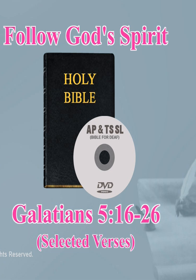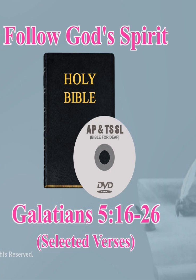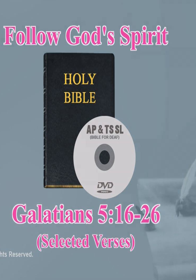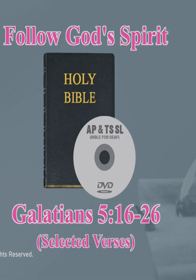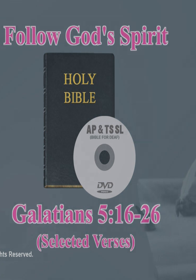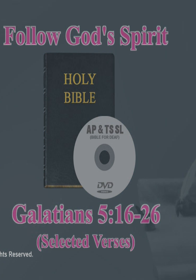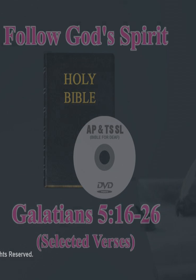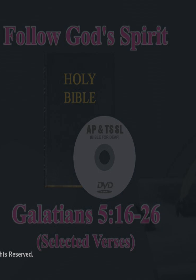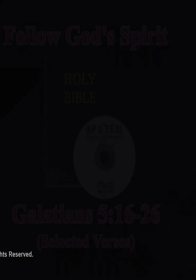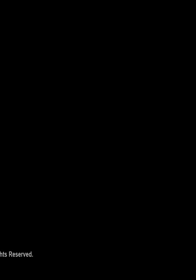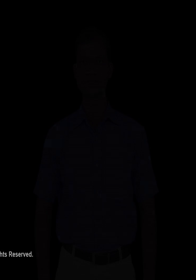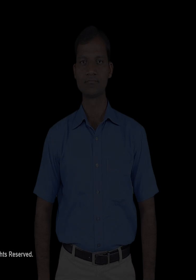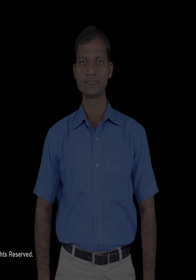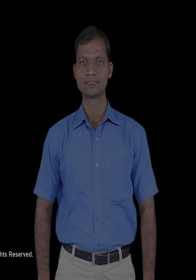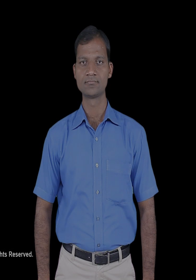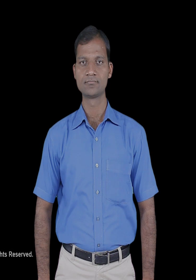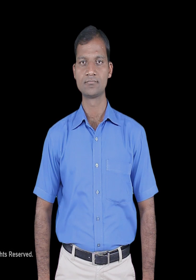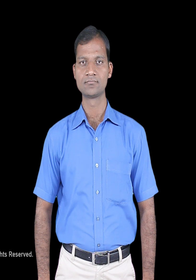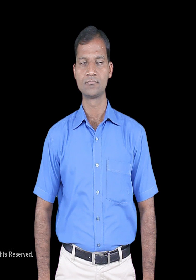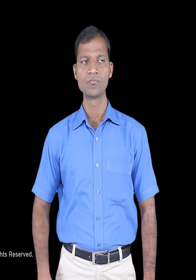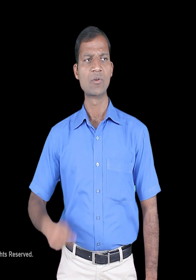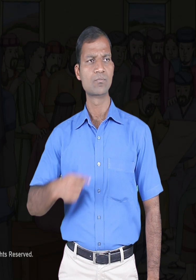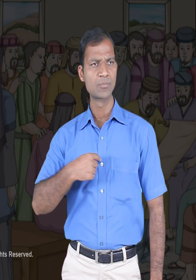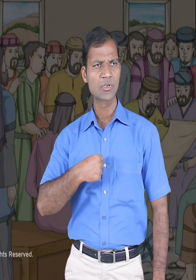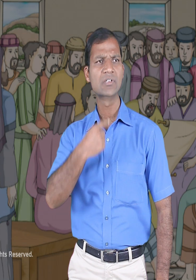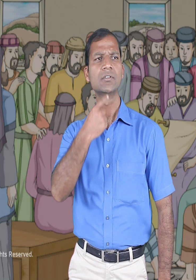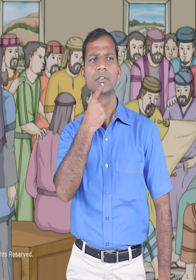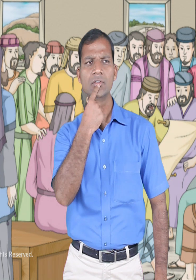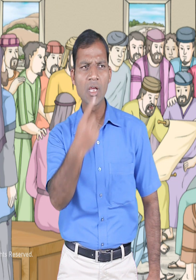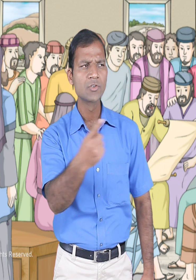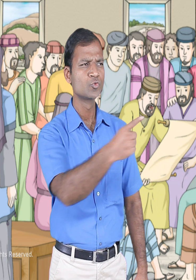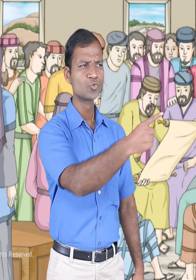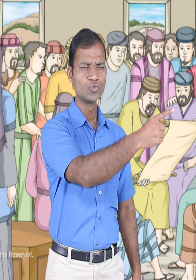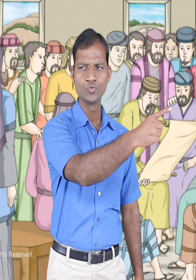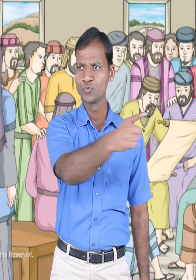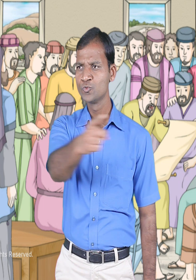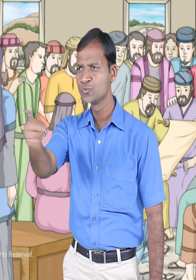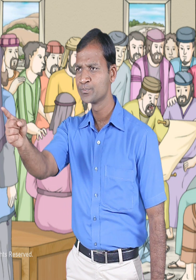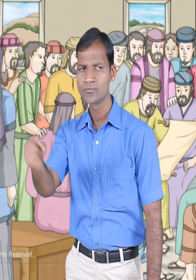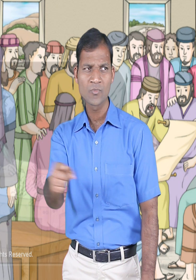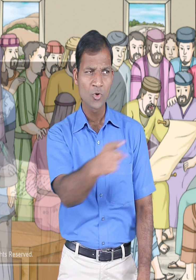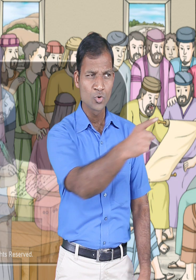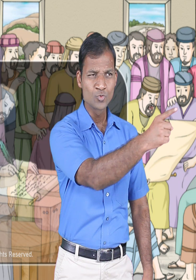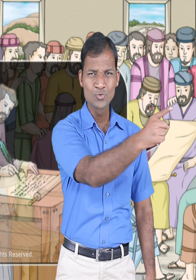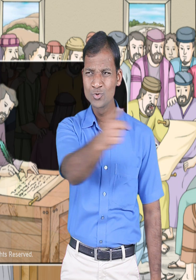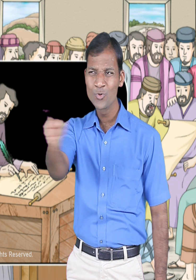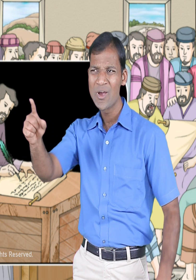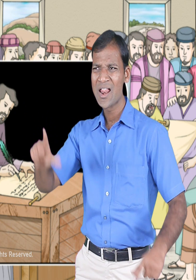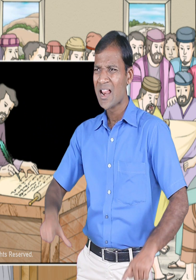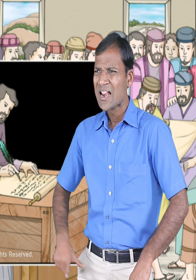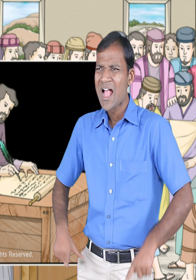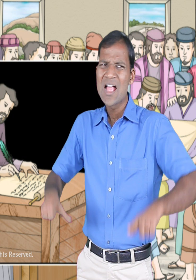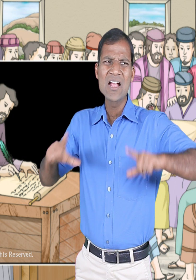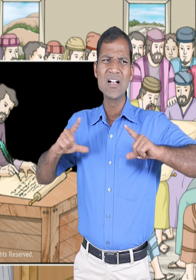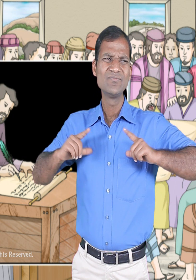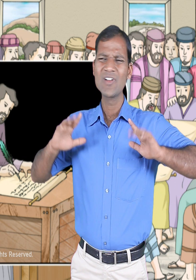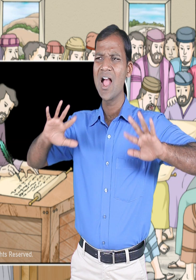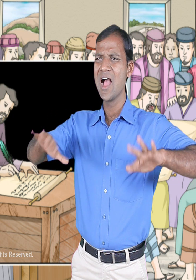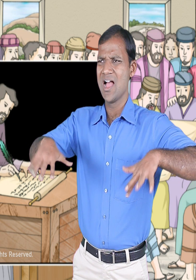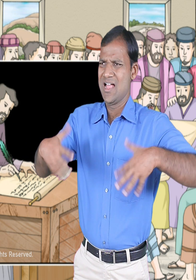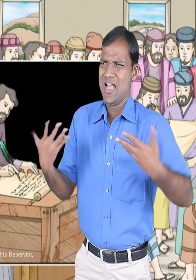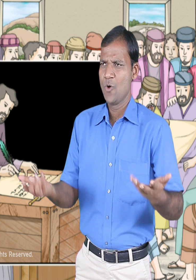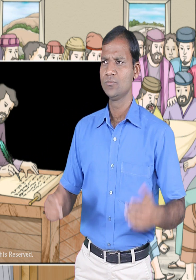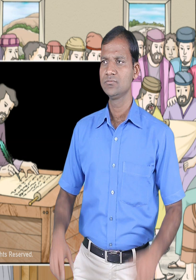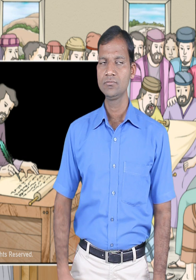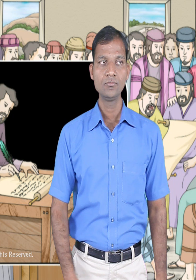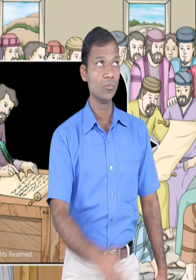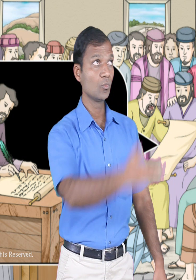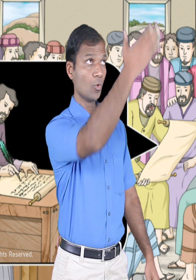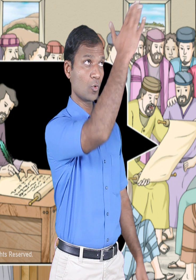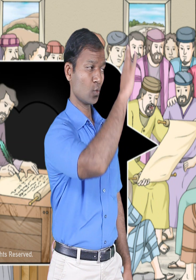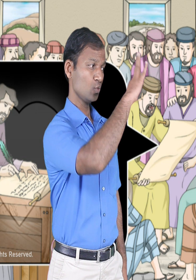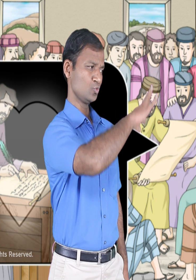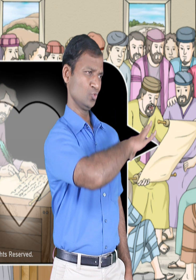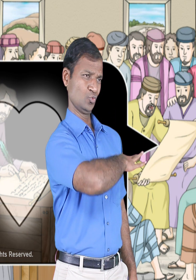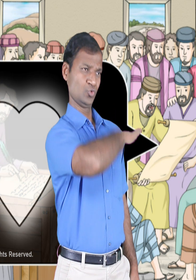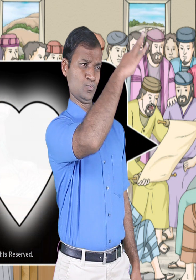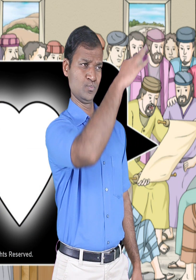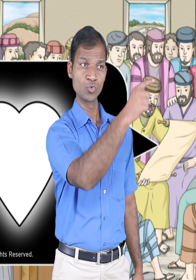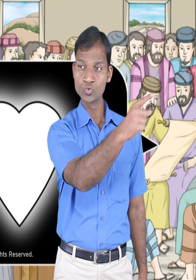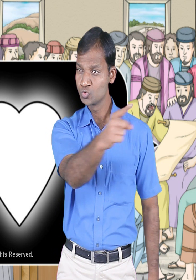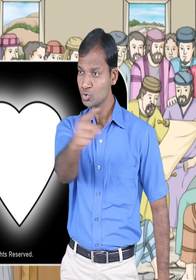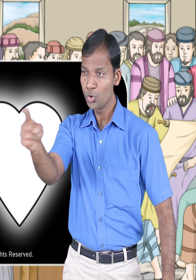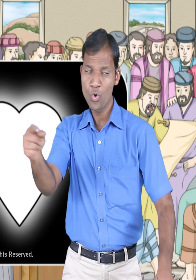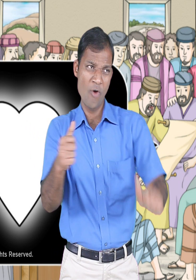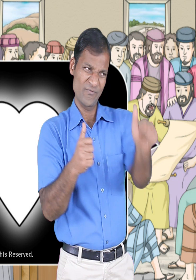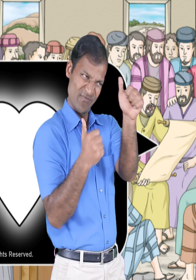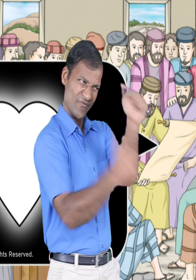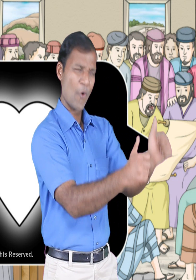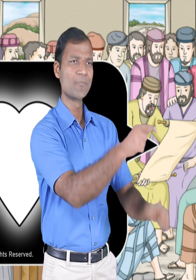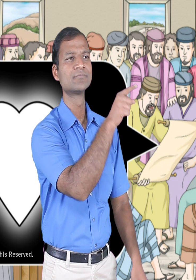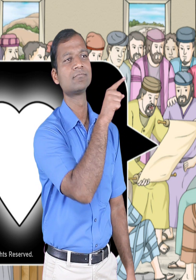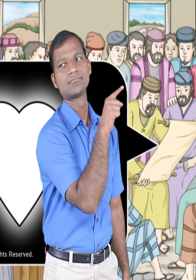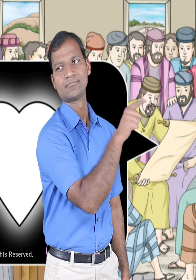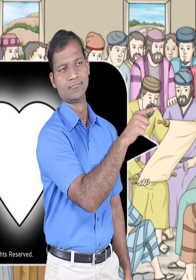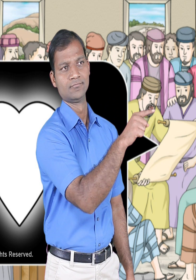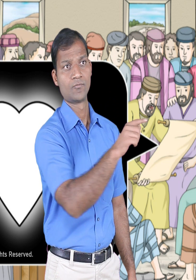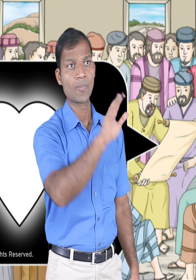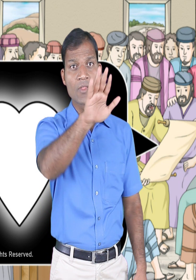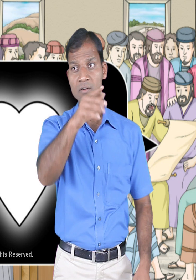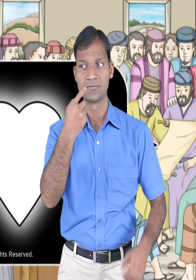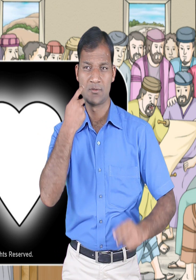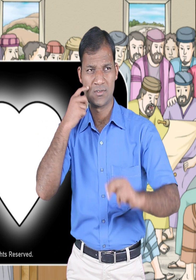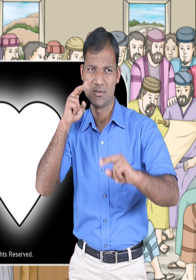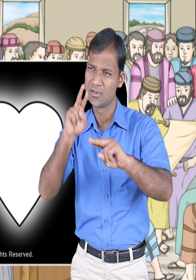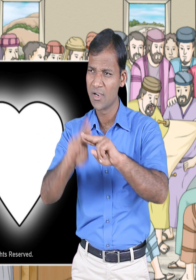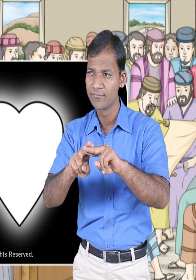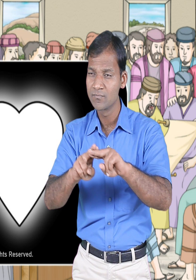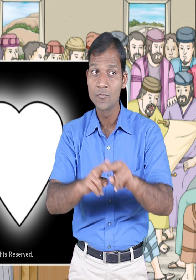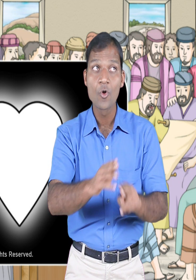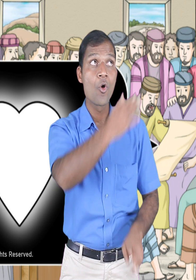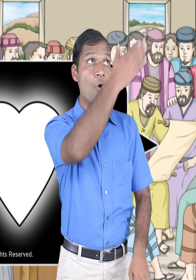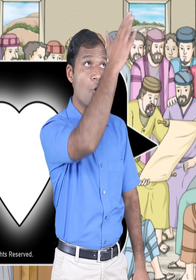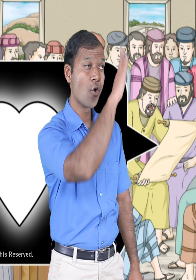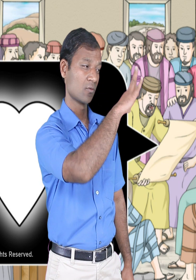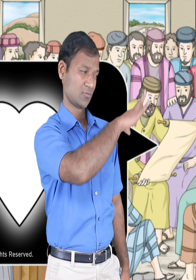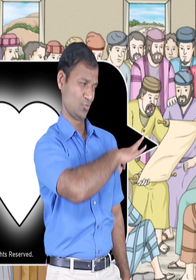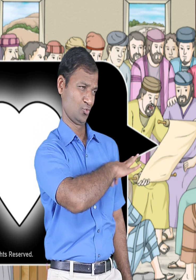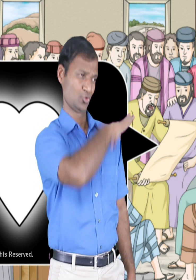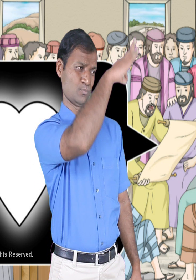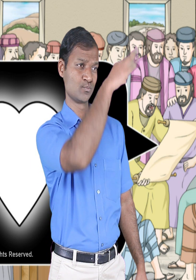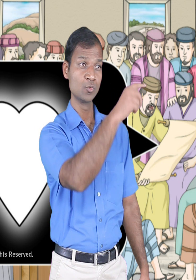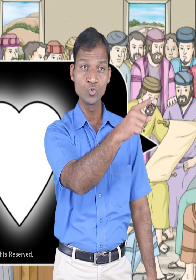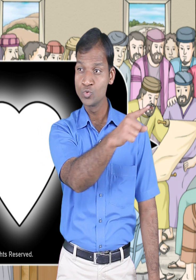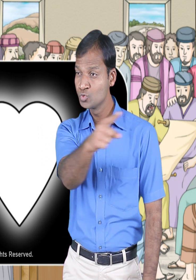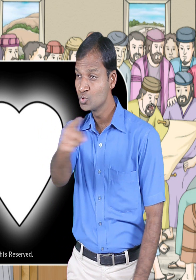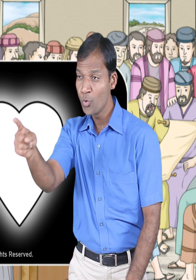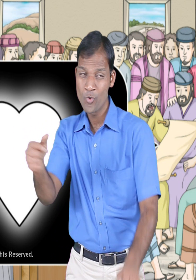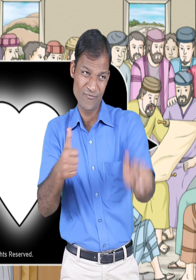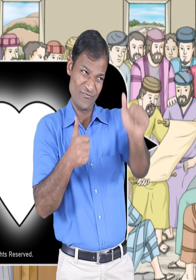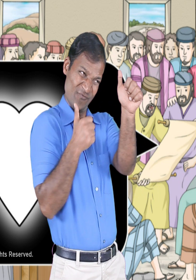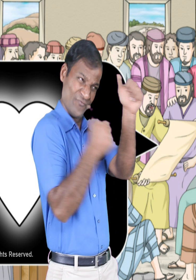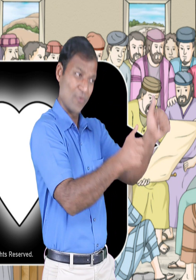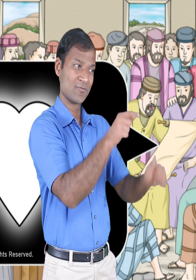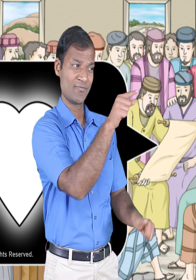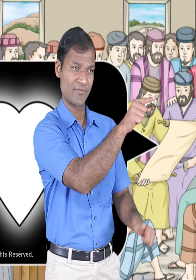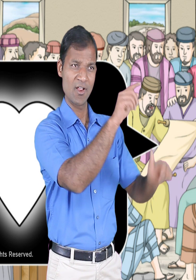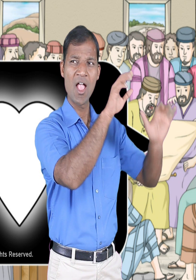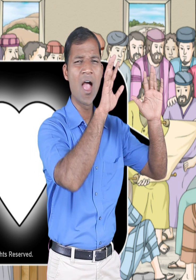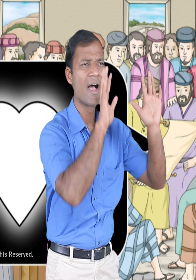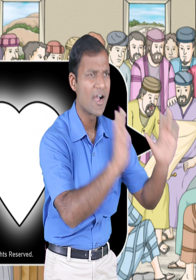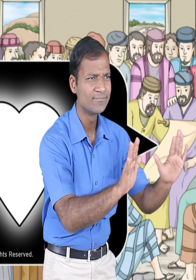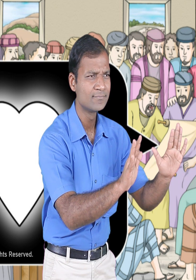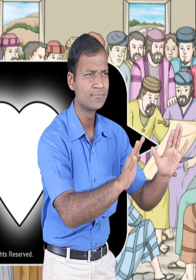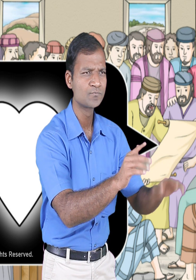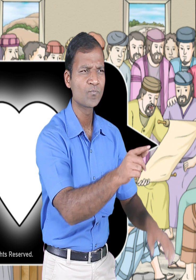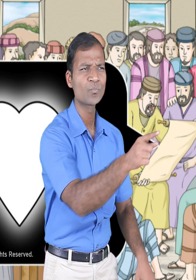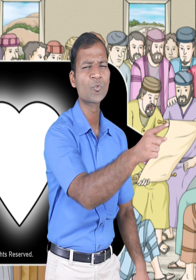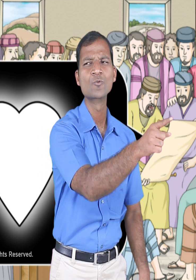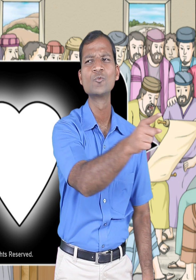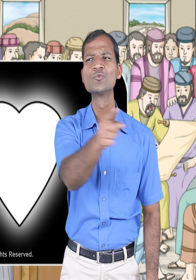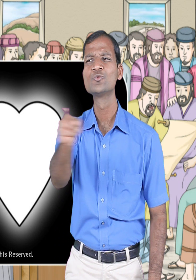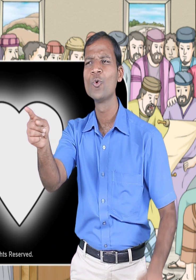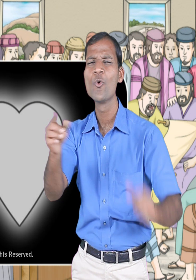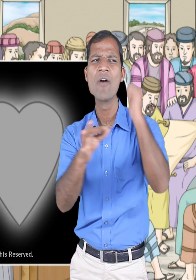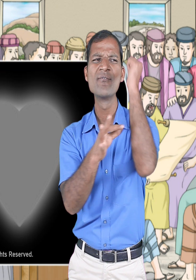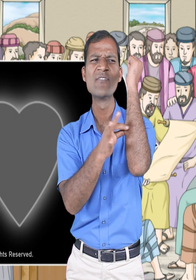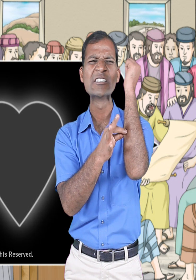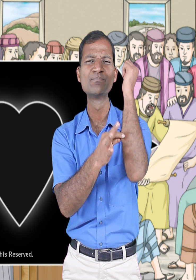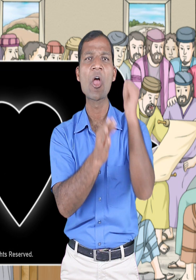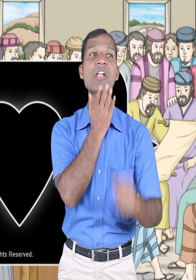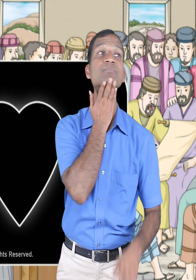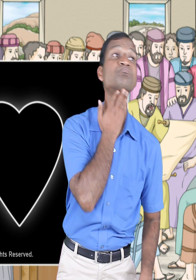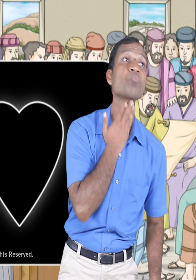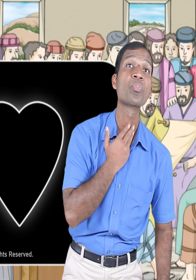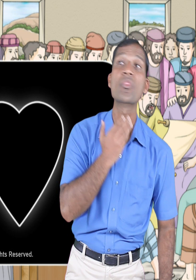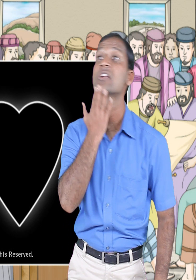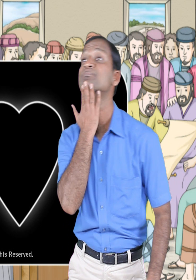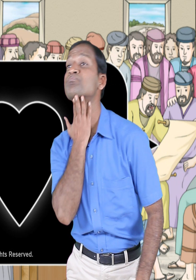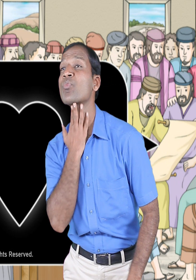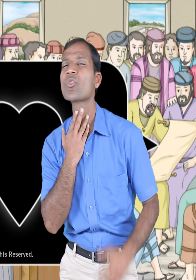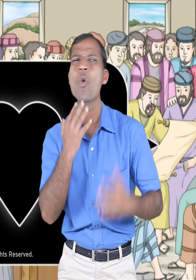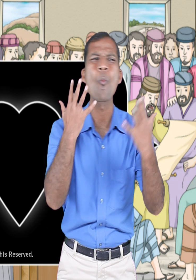So I say, walk by the Spirit, and you will not gratify the desires of the flesh.